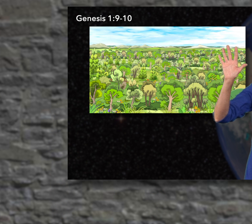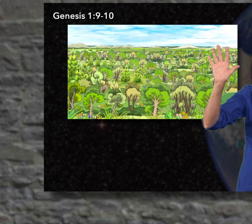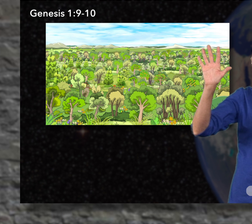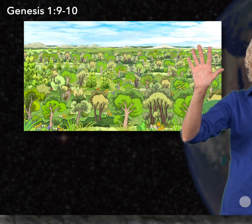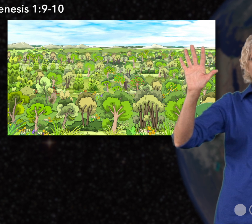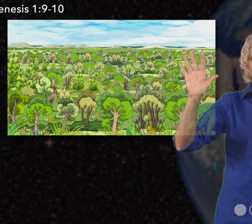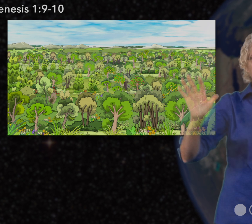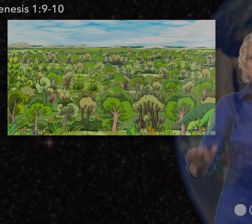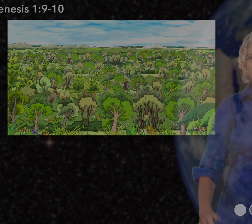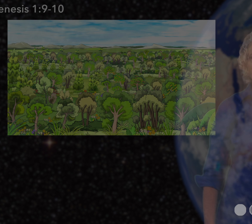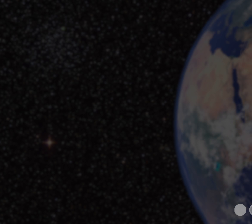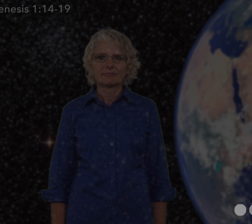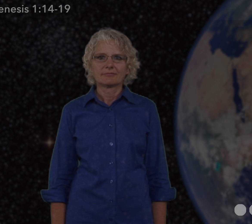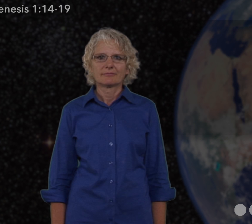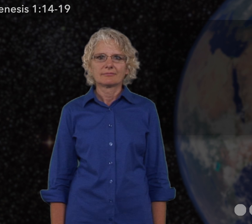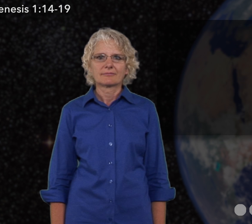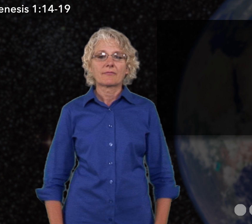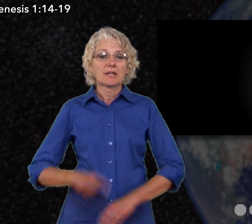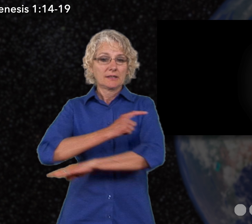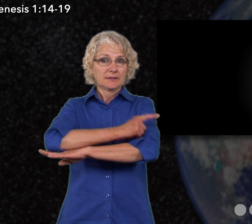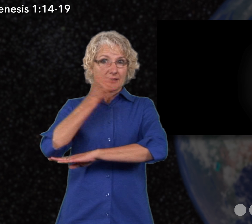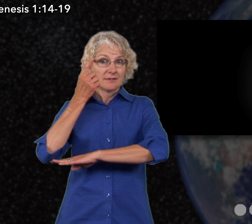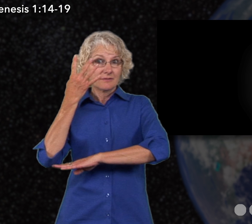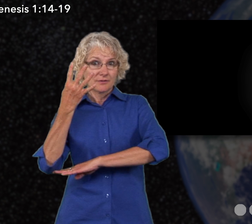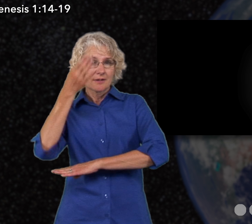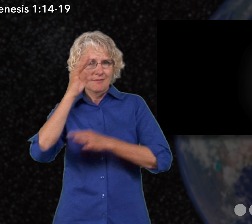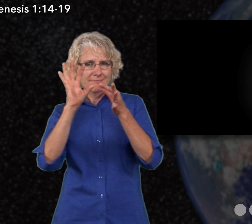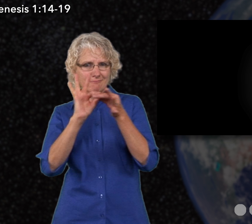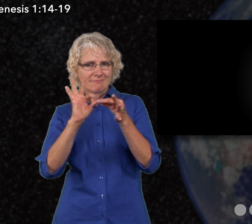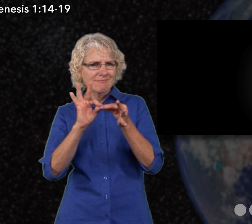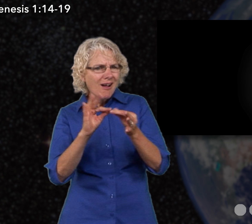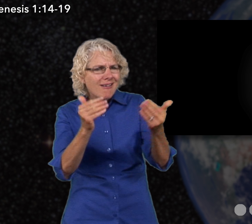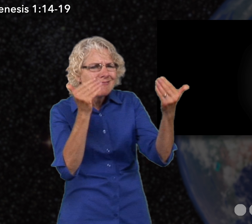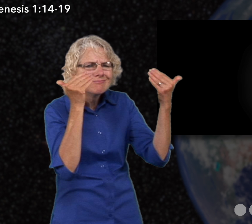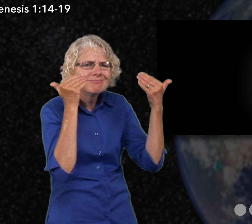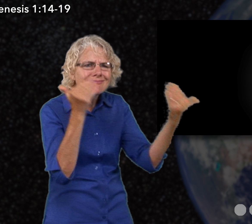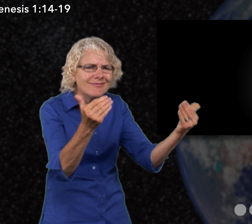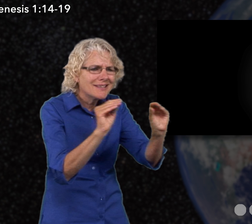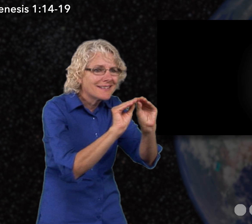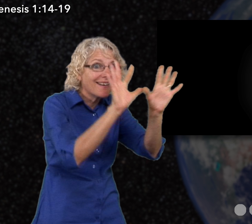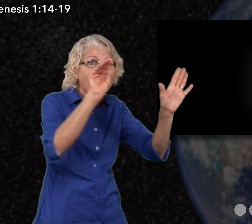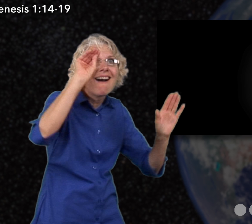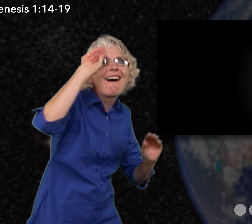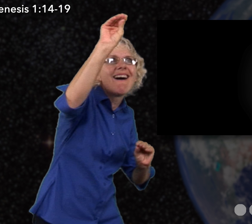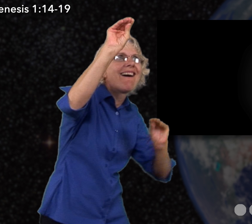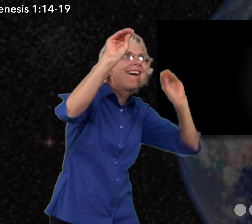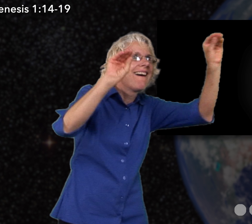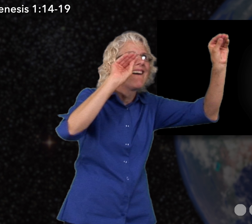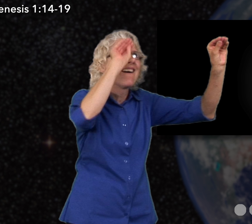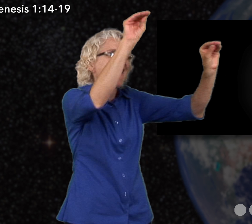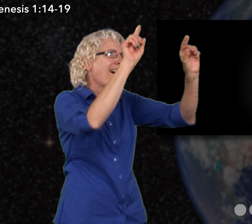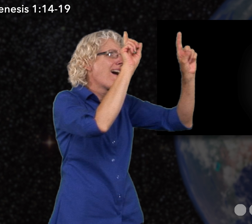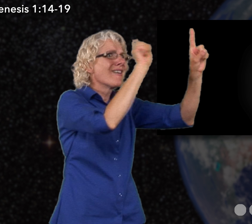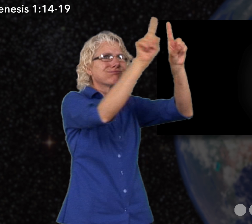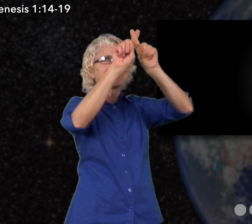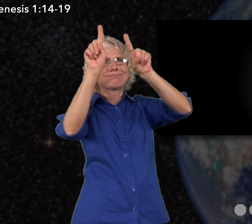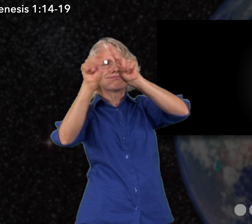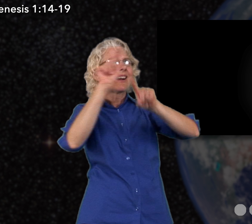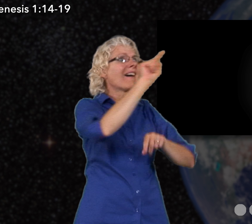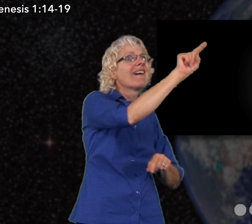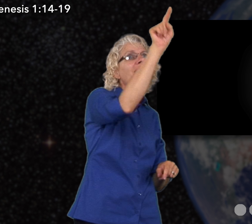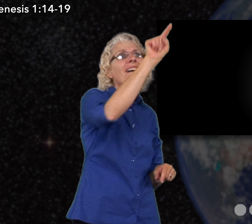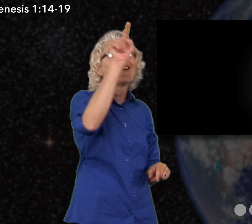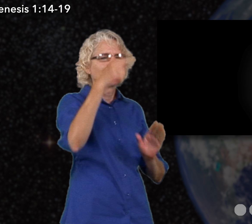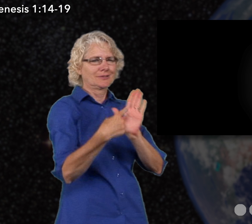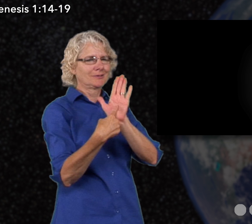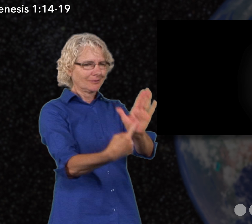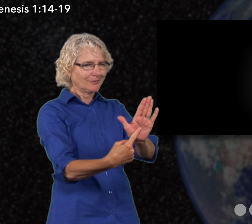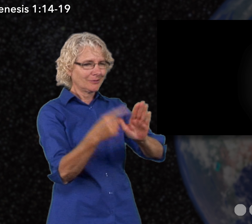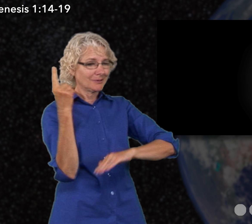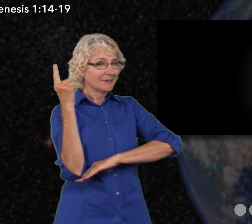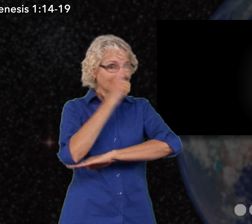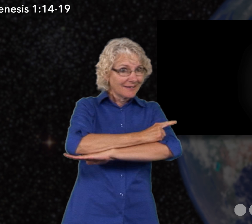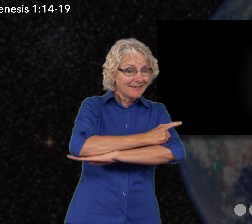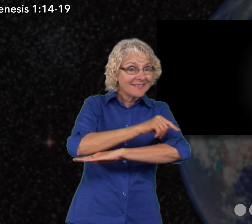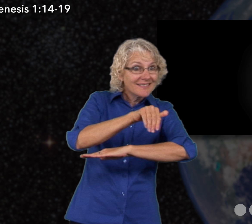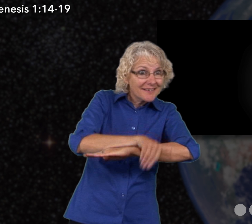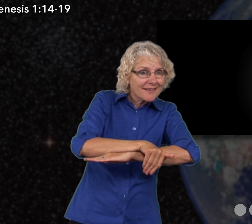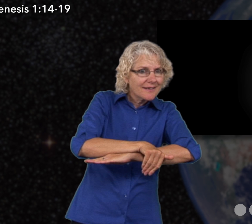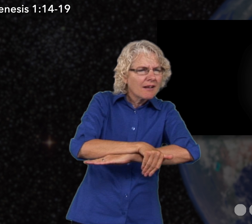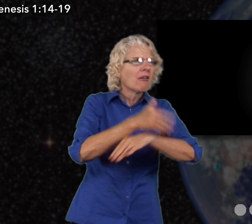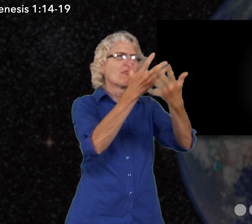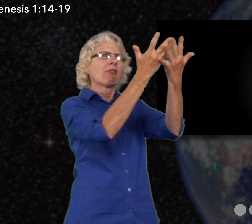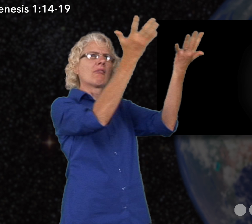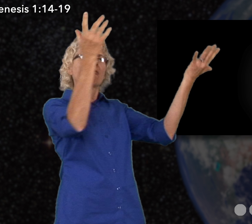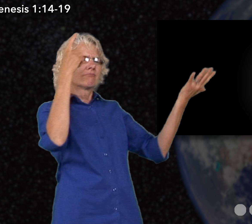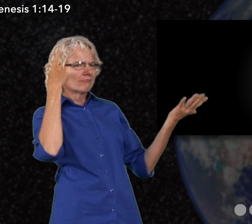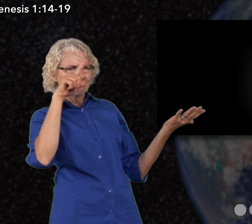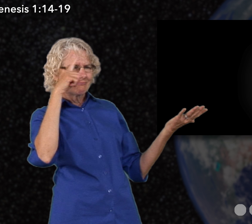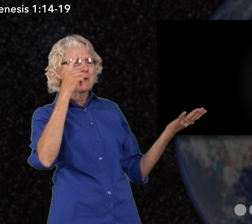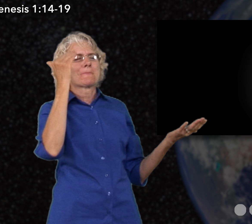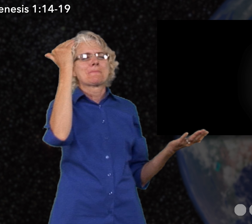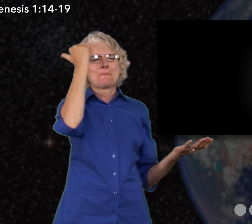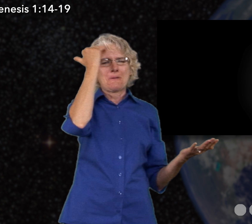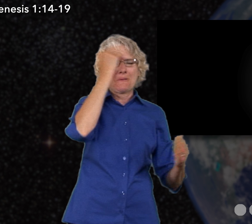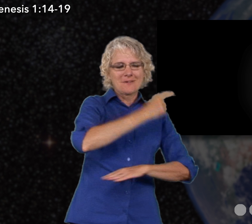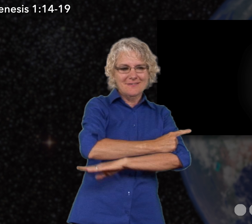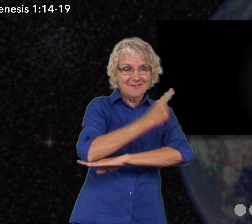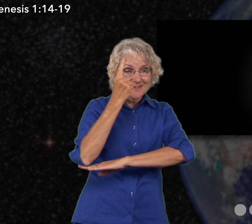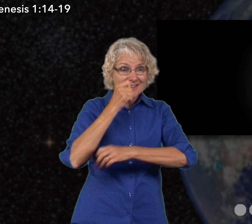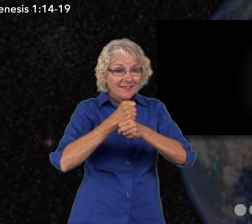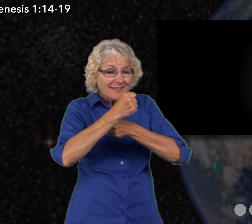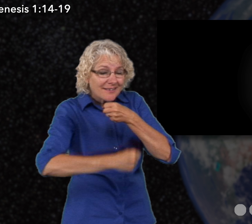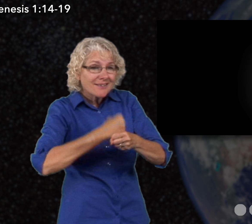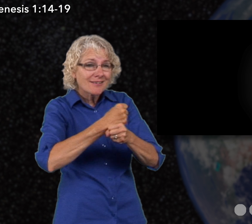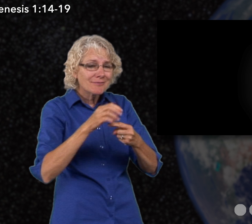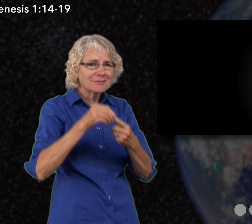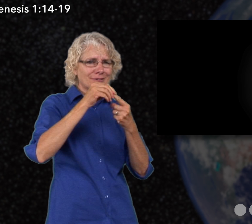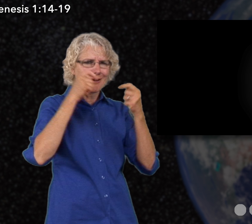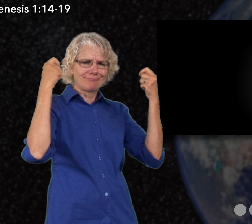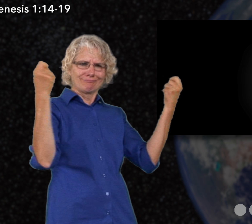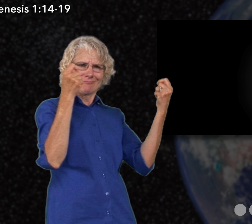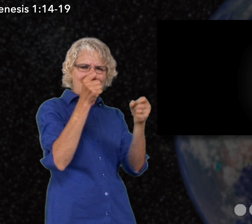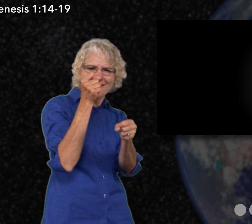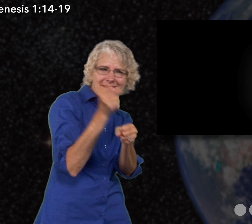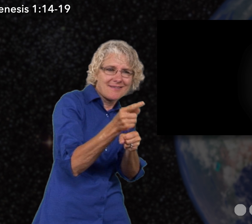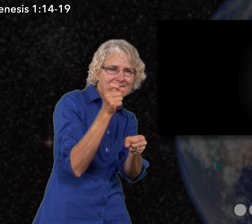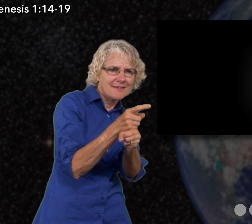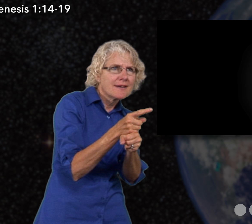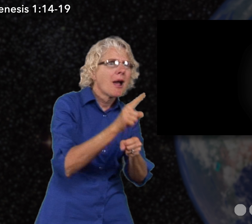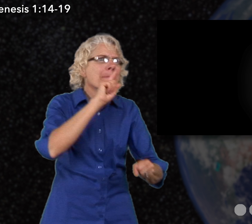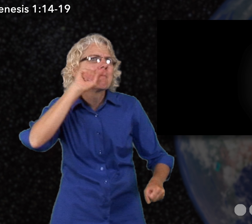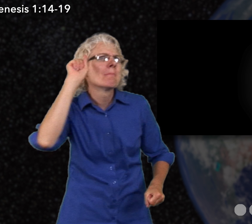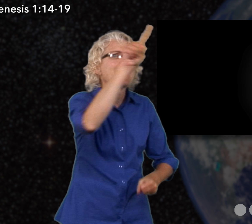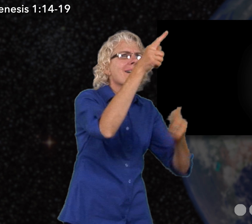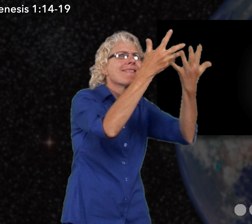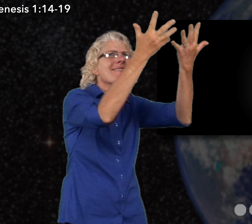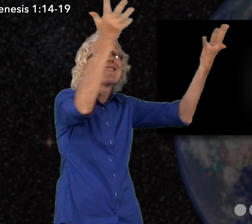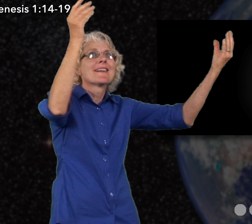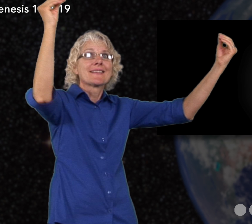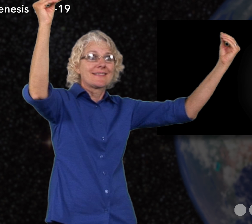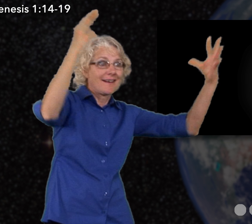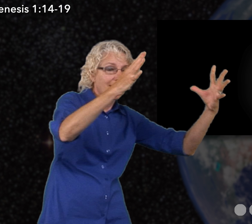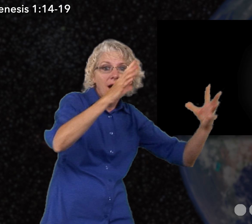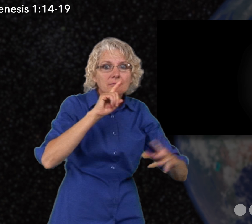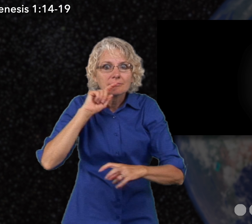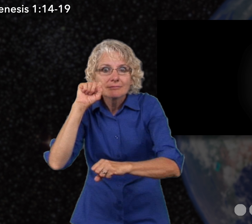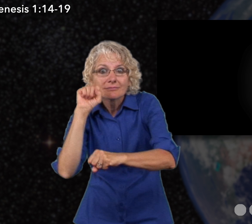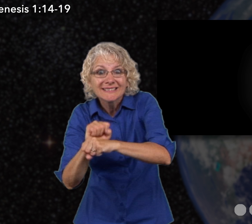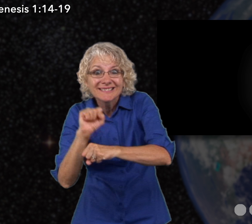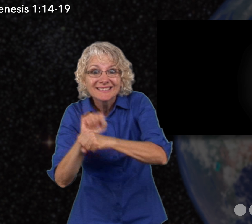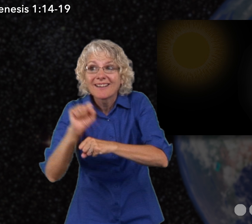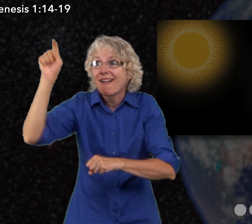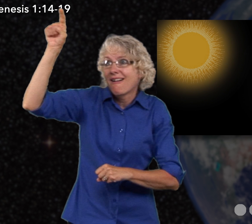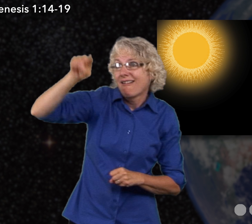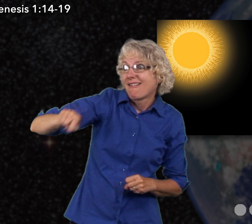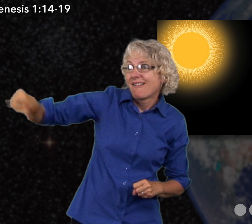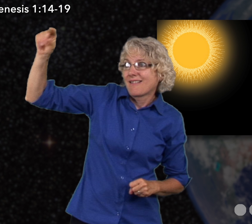And God said, “Let there be lights in the expanse of the sky to distinguish between the day and the night, and let them be signs to mark the seasons and days and years. And let them serve as lights in the expanse of the sky to shine upon the earth.” And it was so.